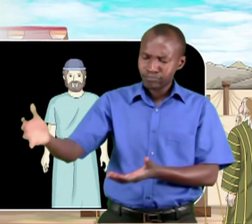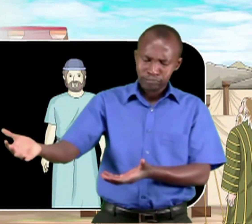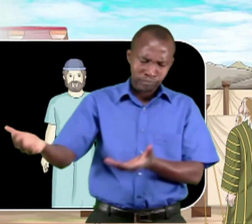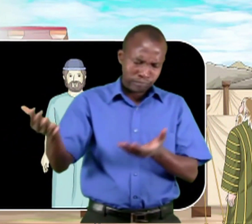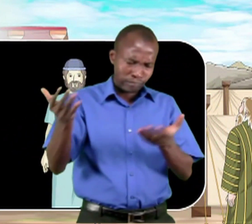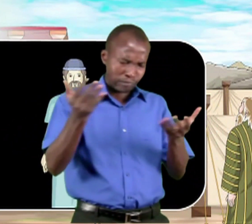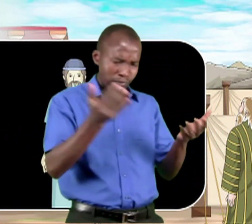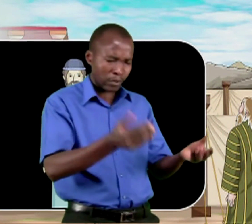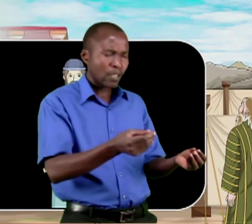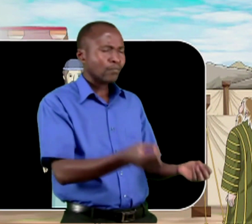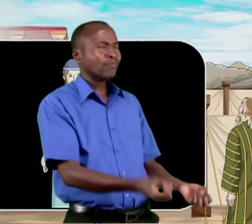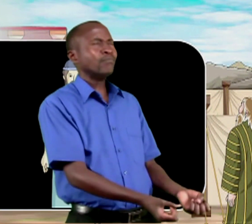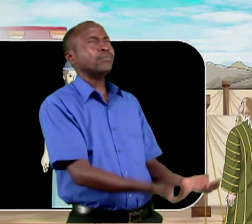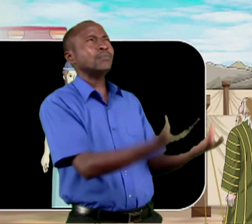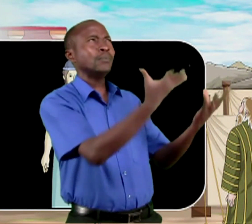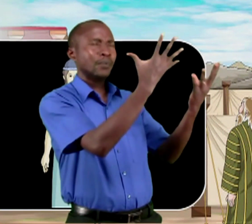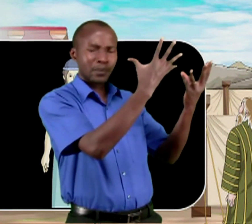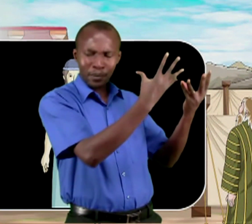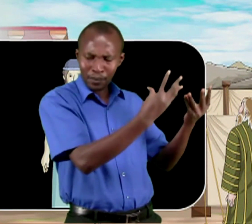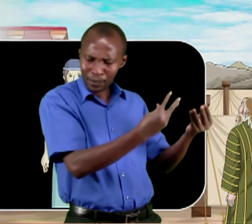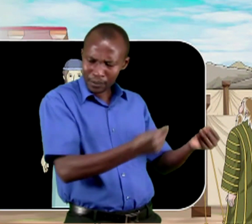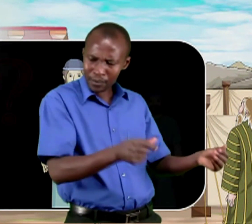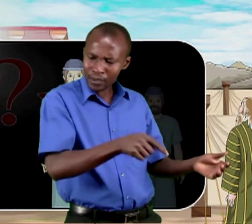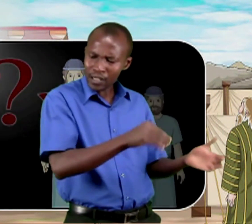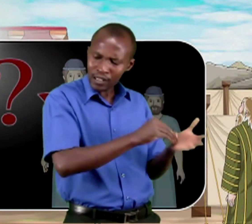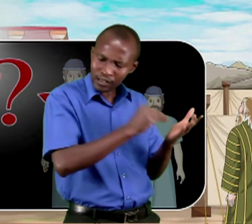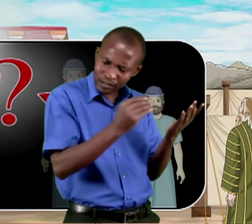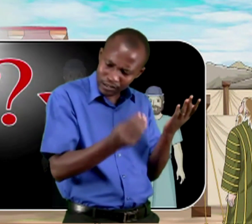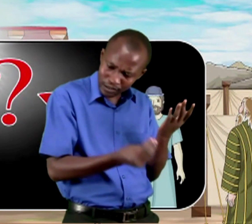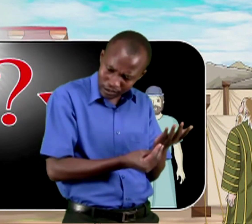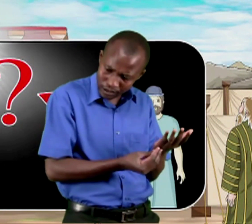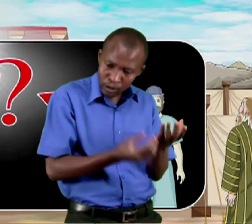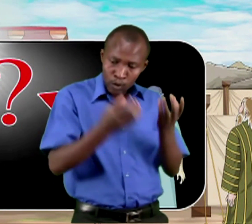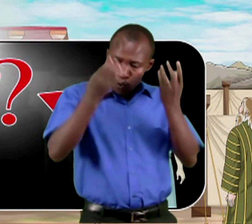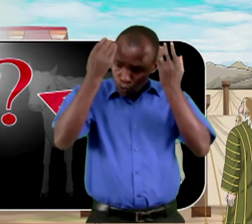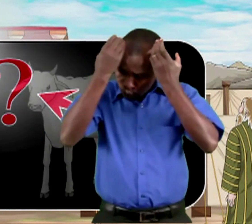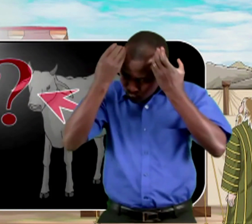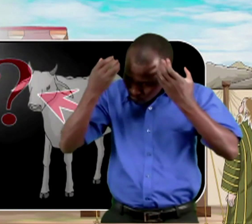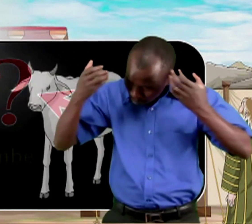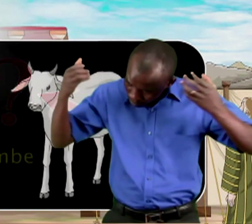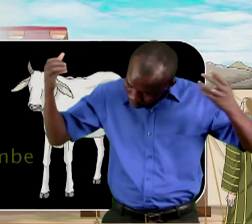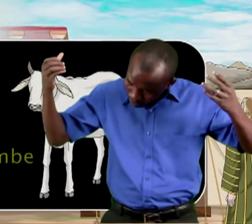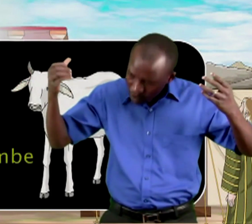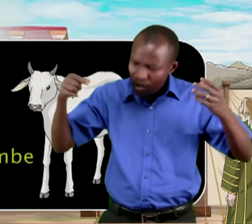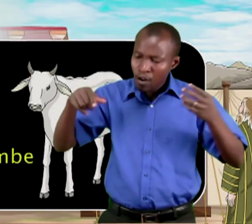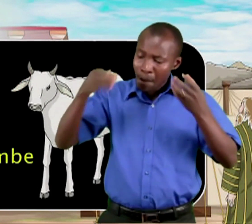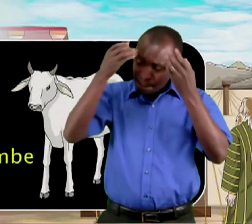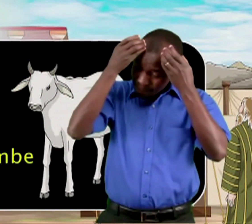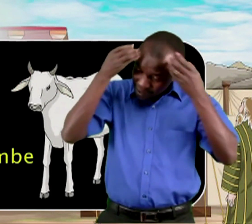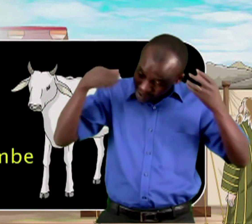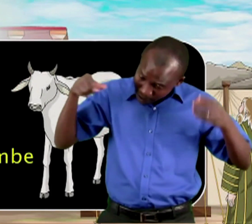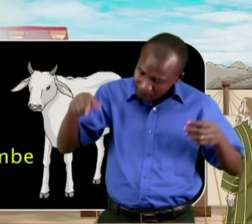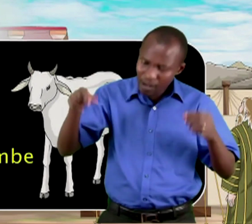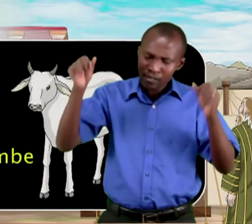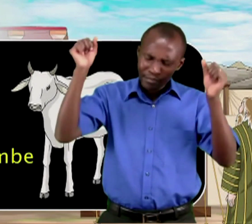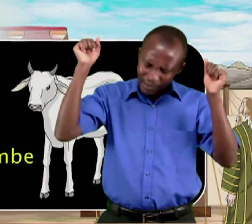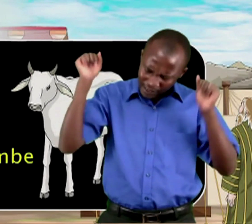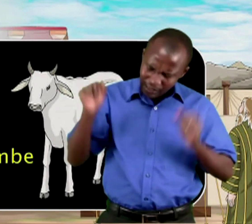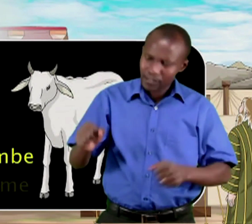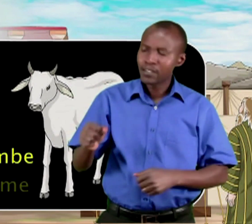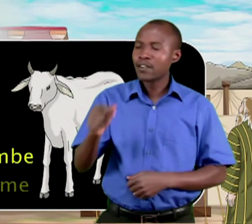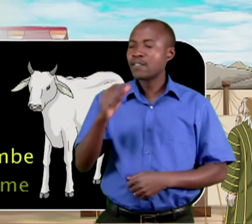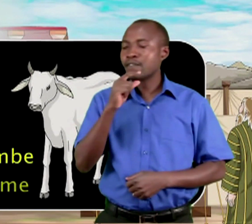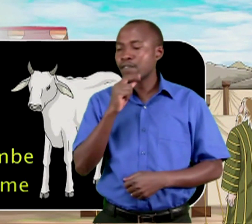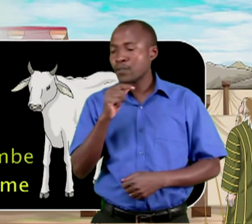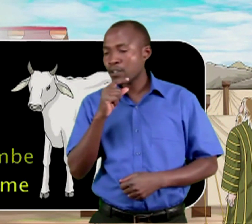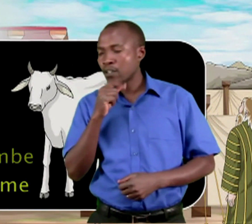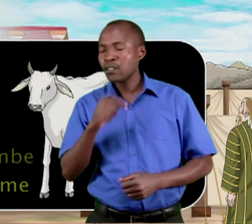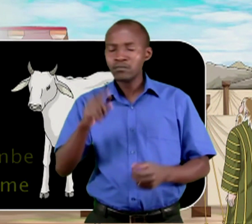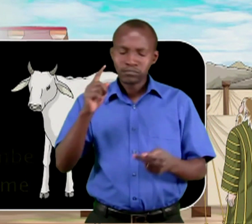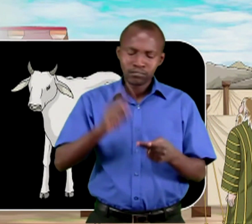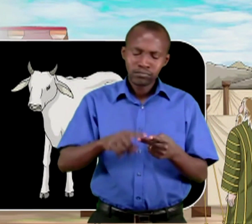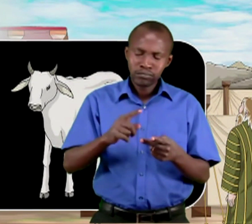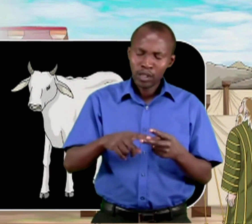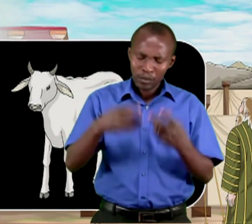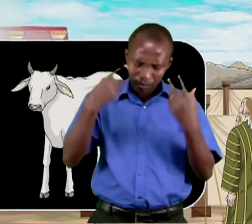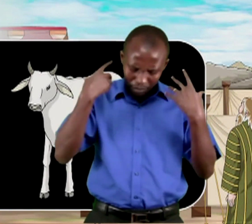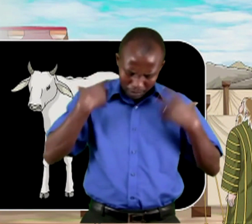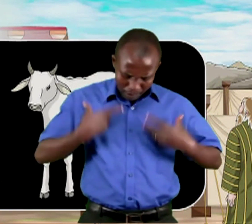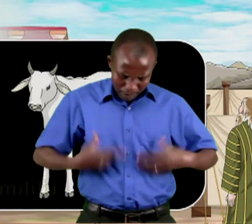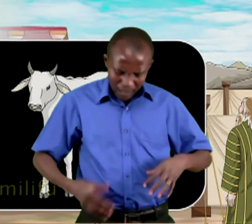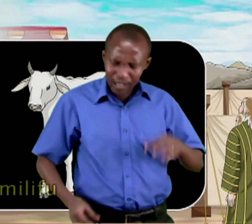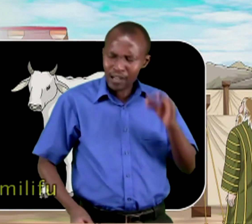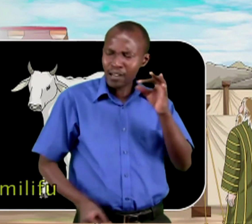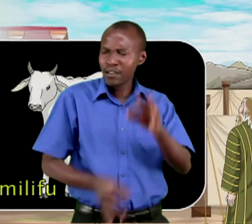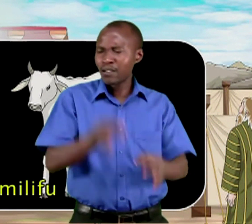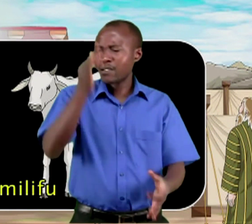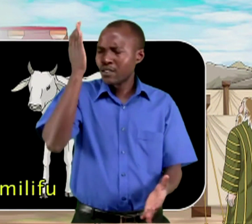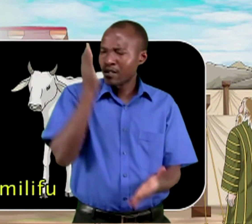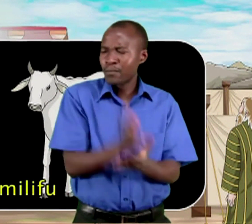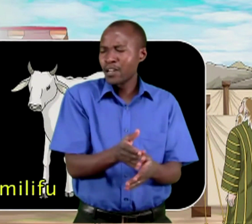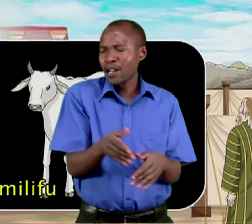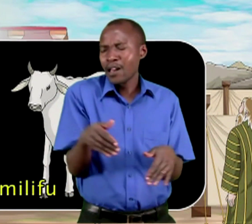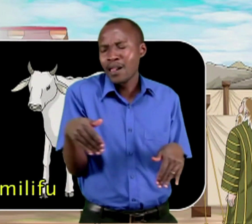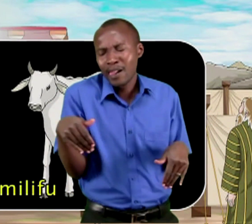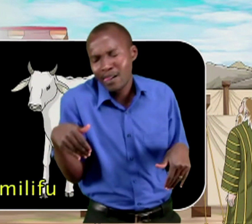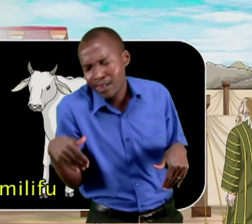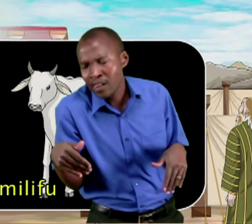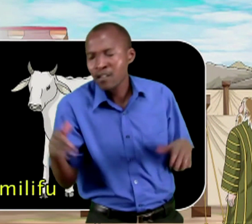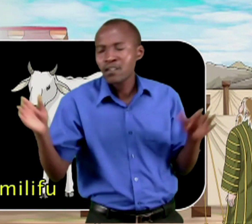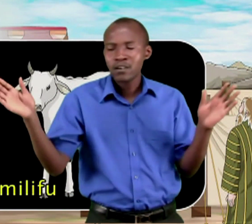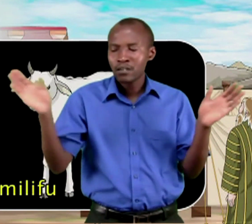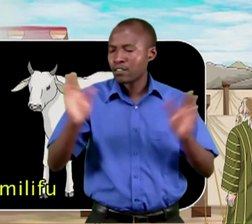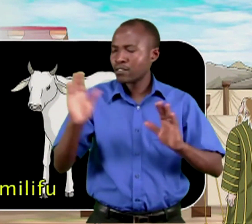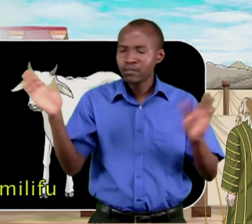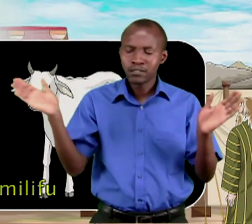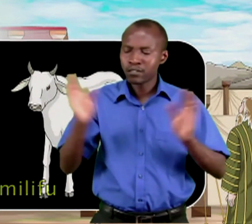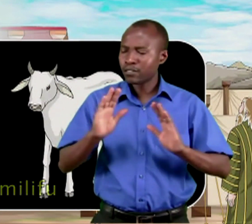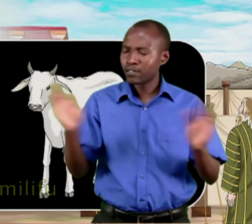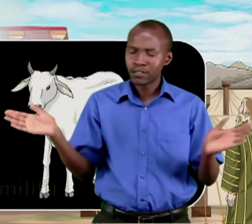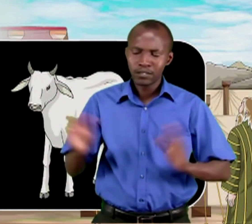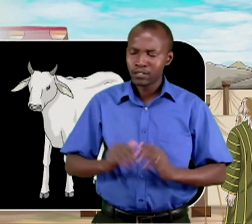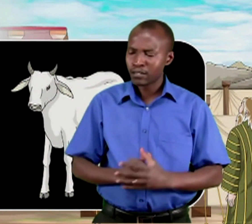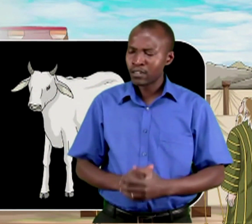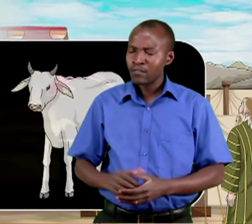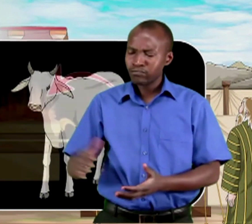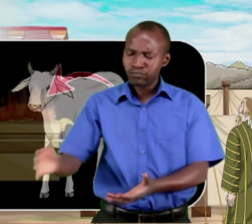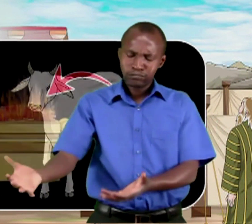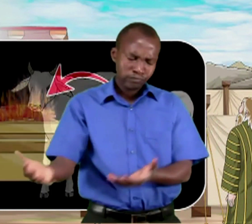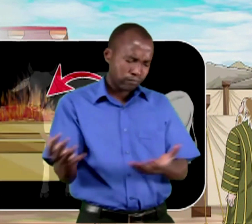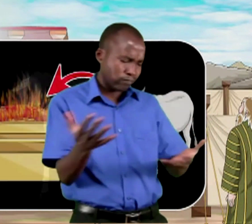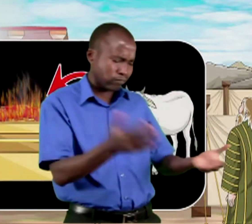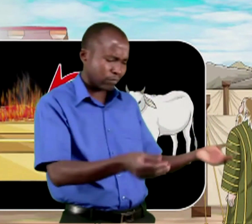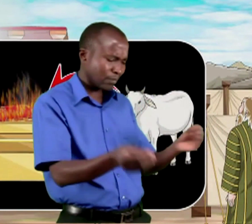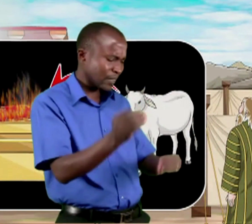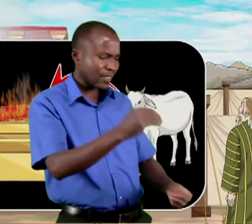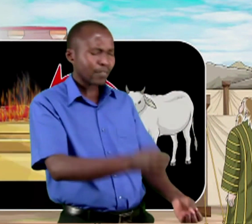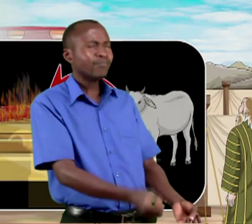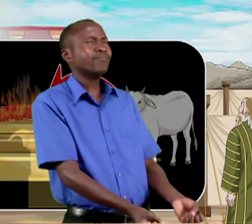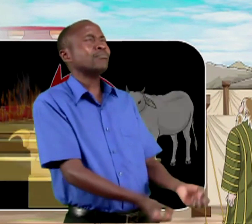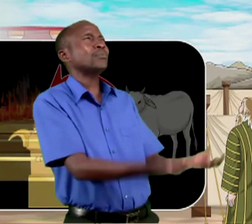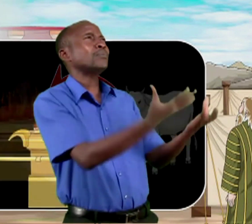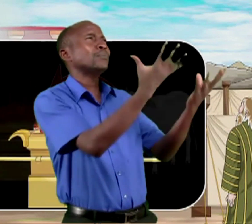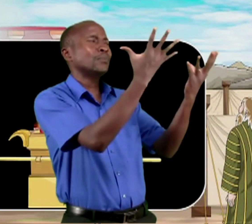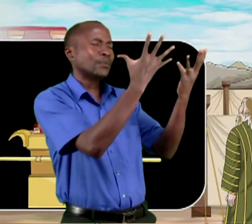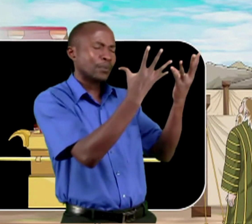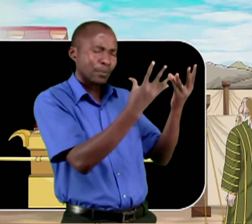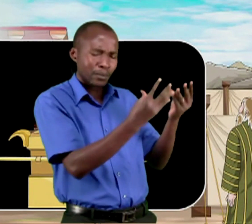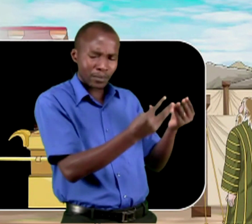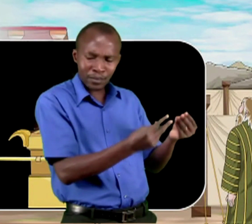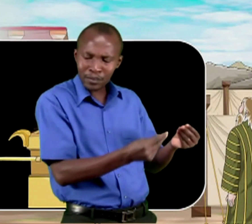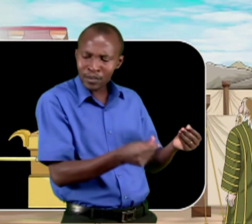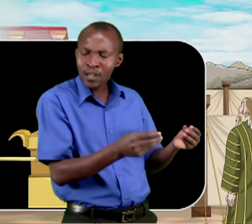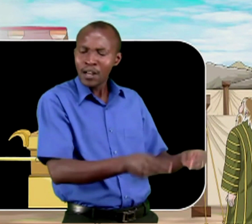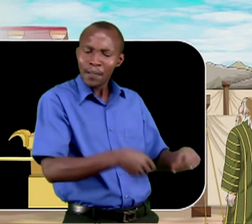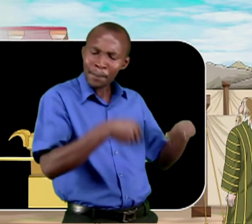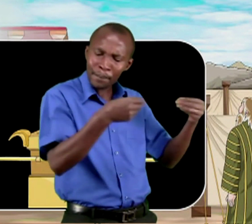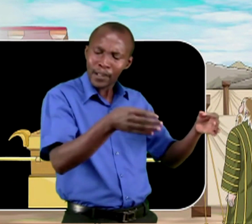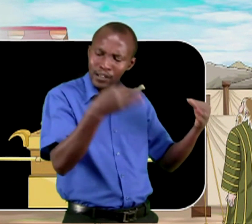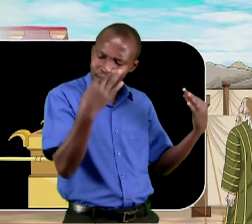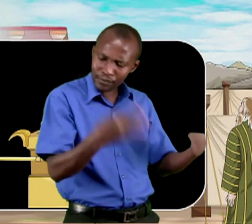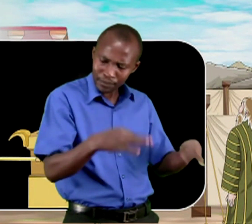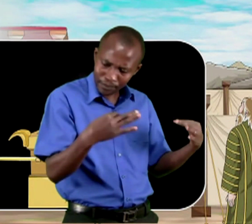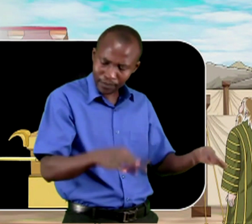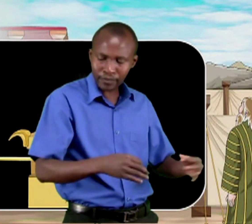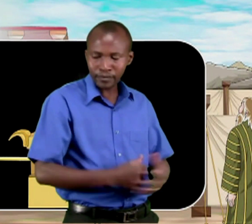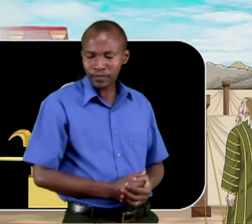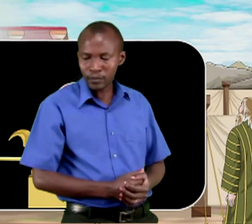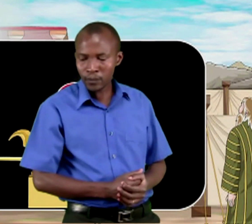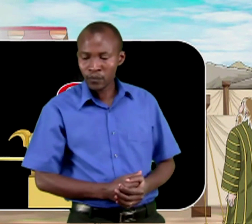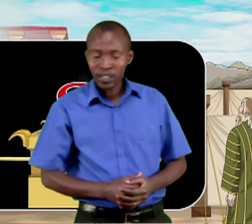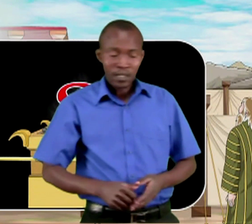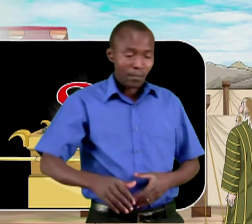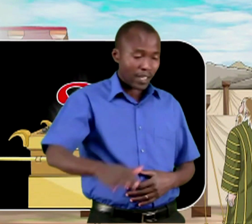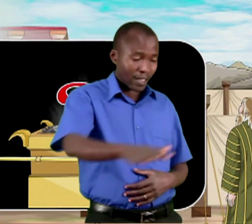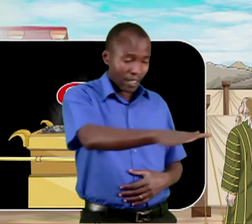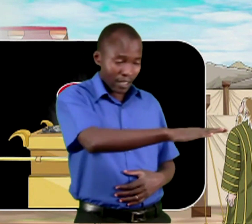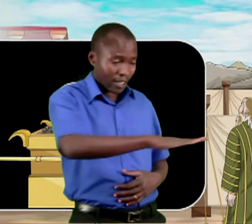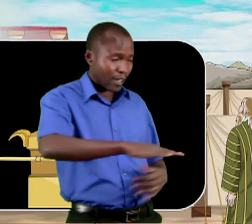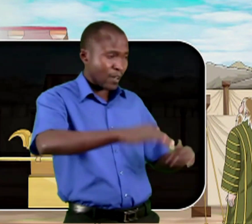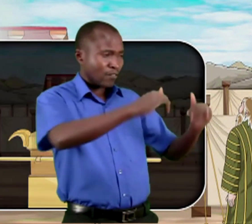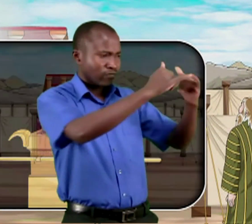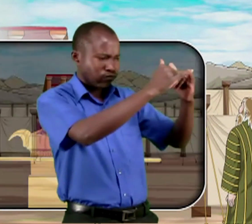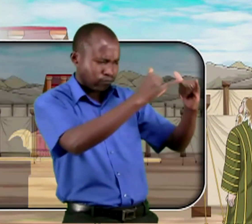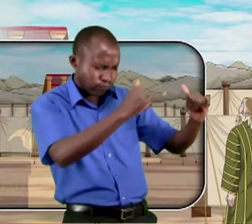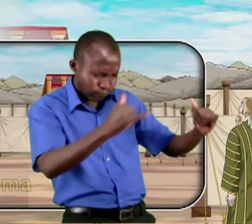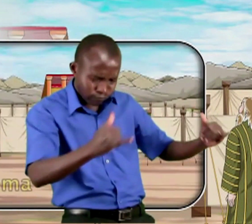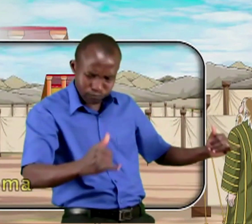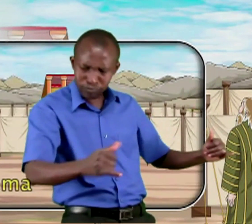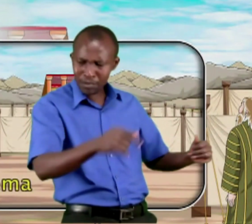If one’s offering is a burnt offering from the herd, he is to present an unblemished male.